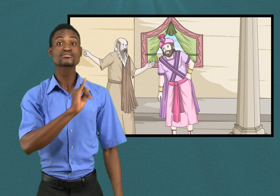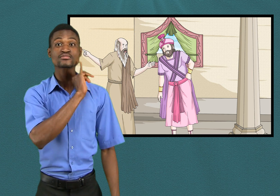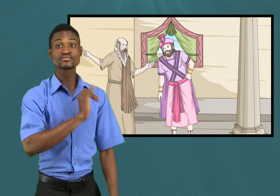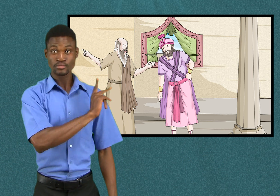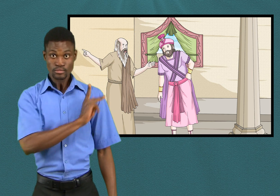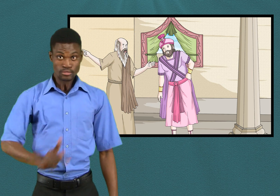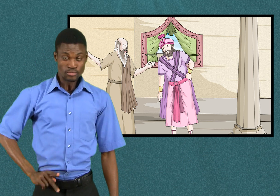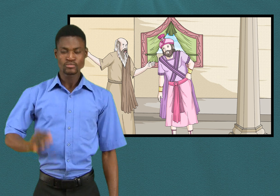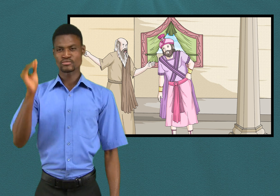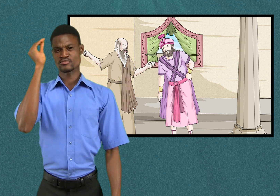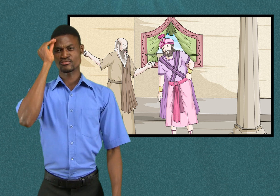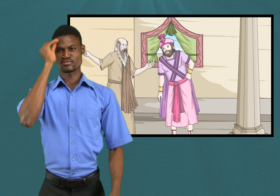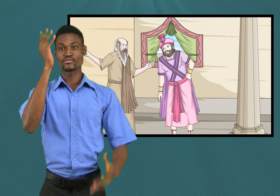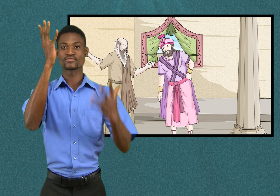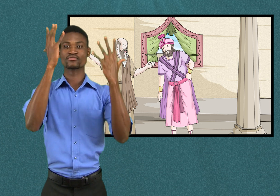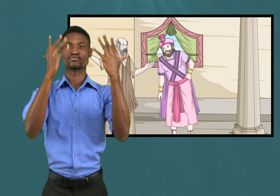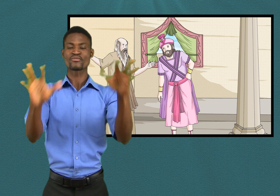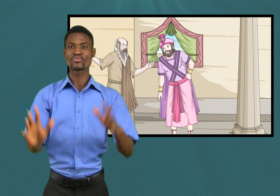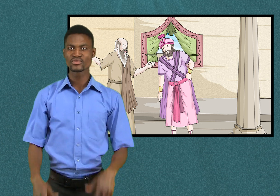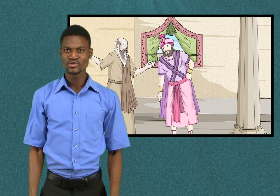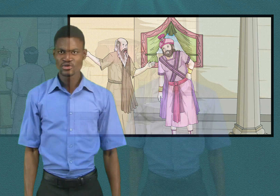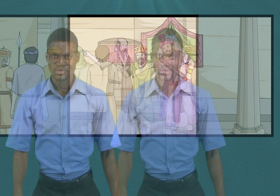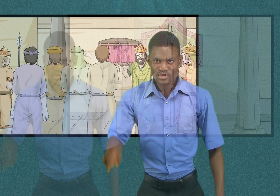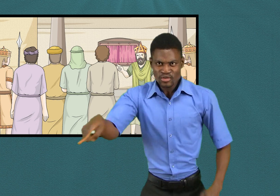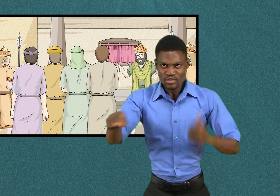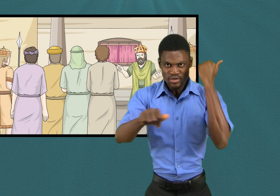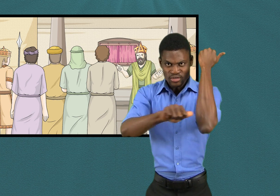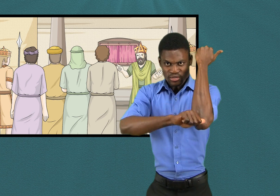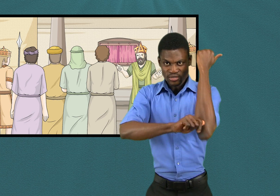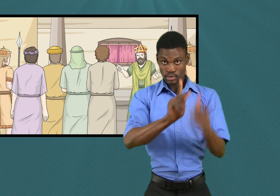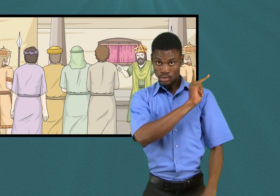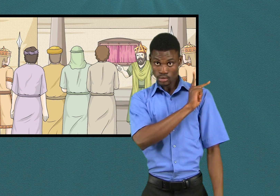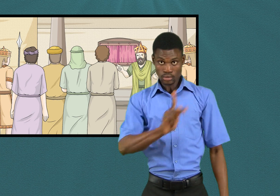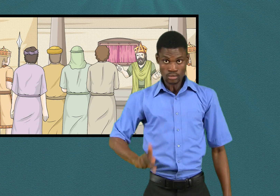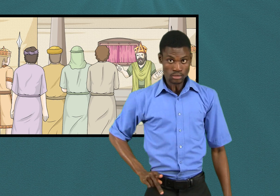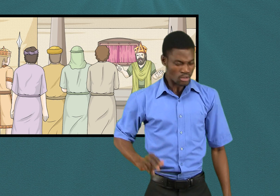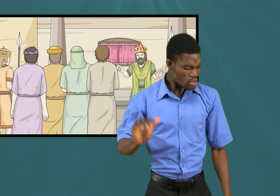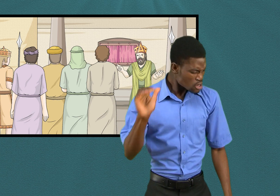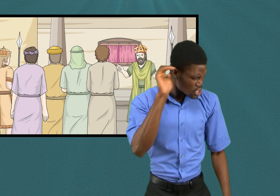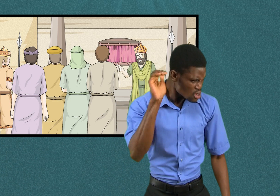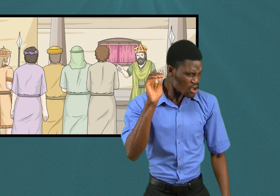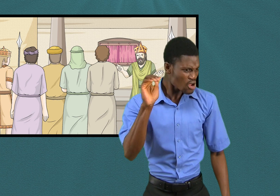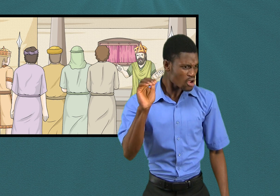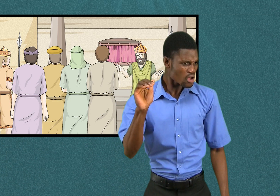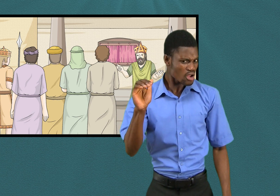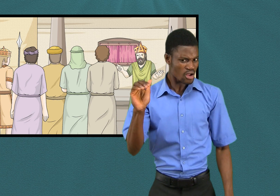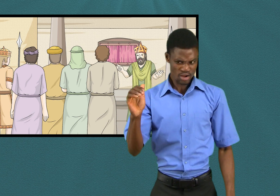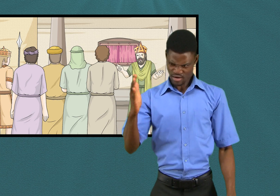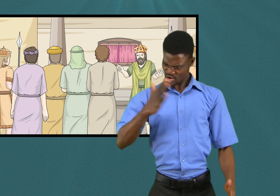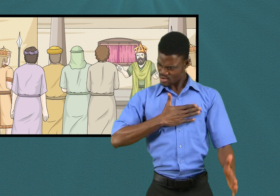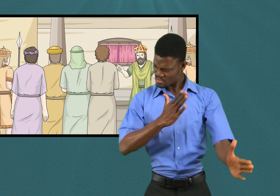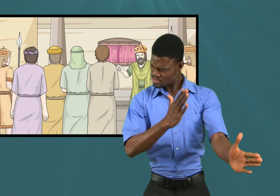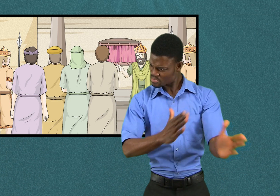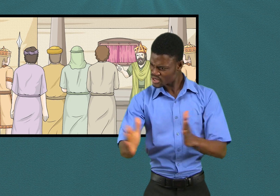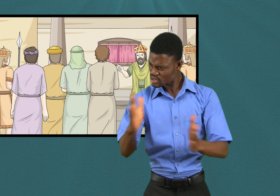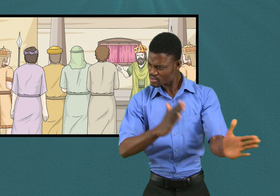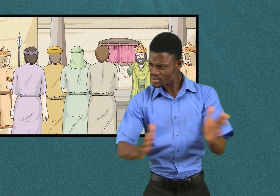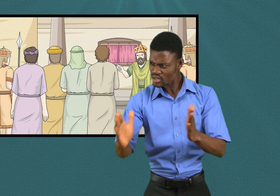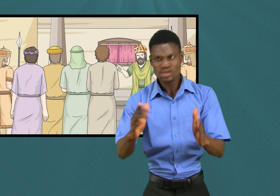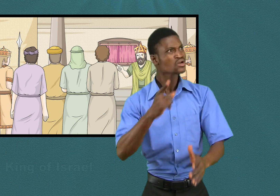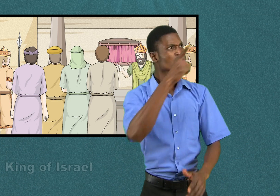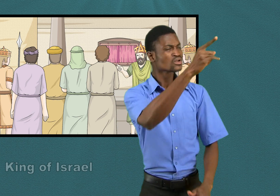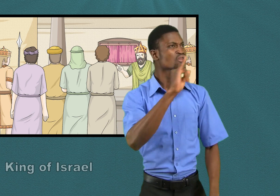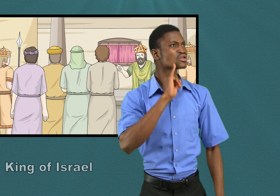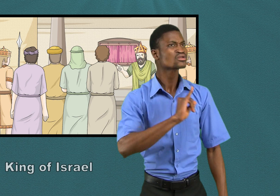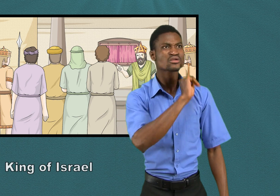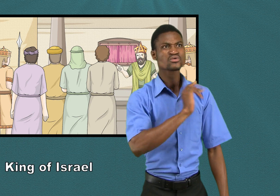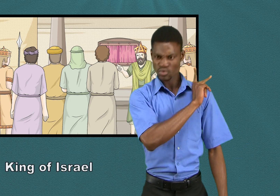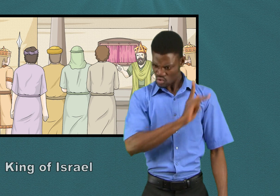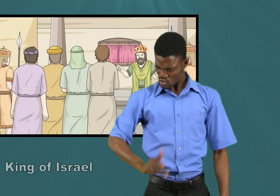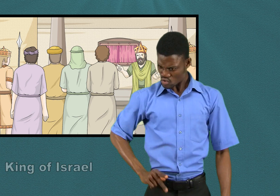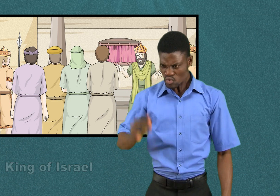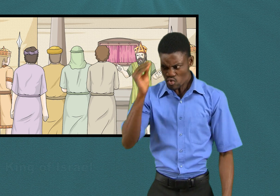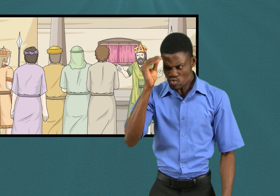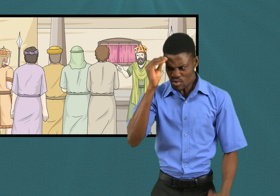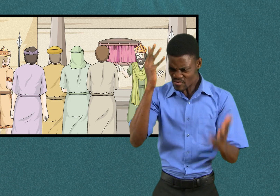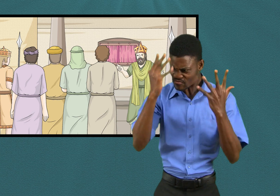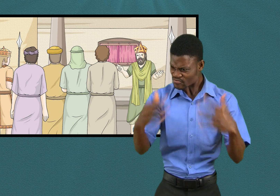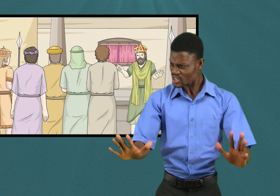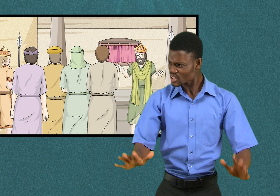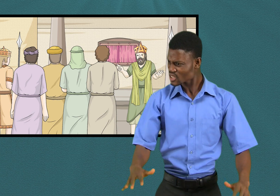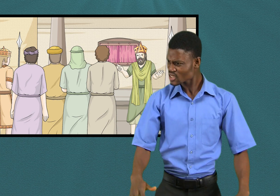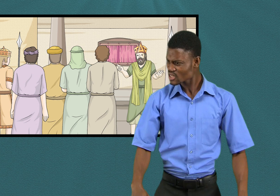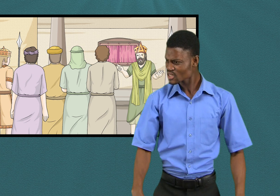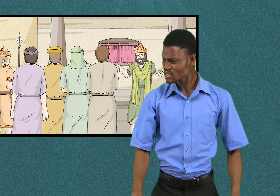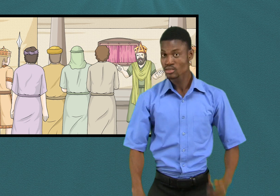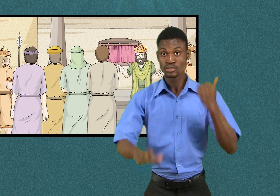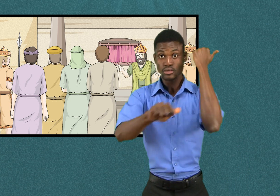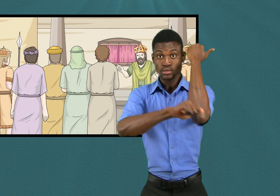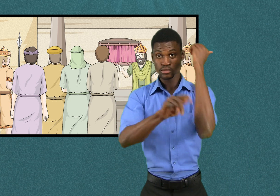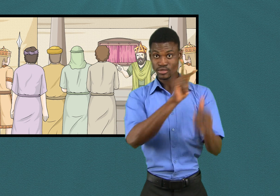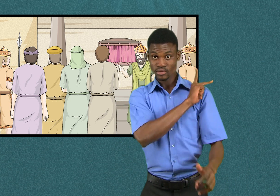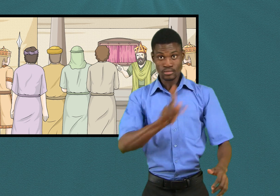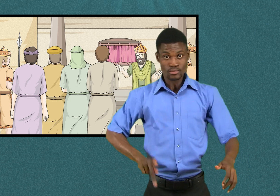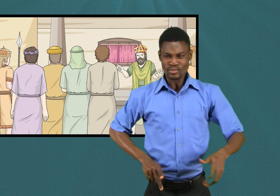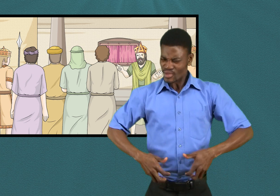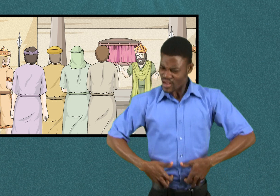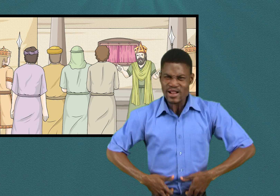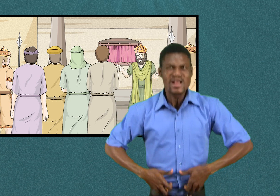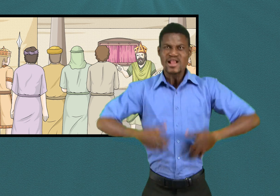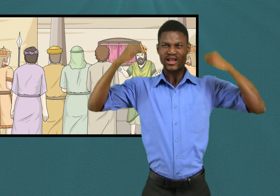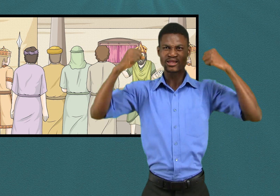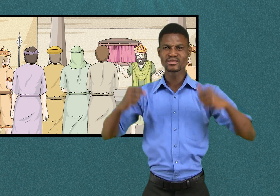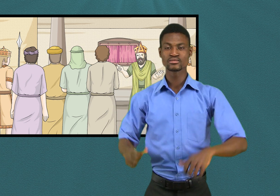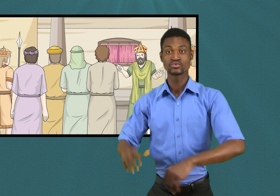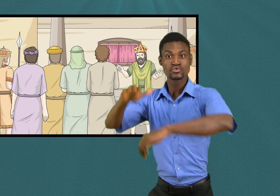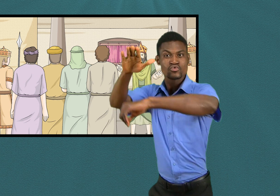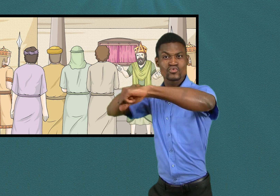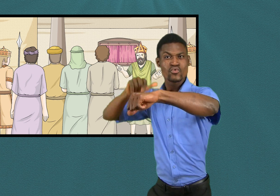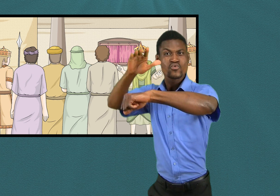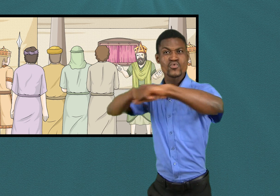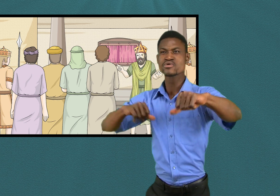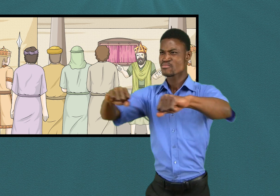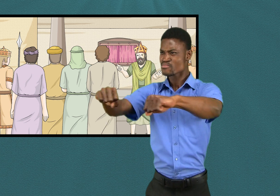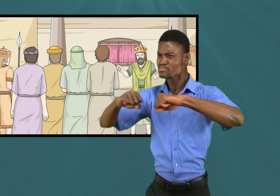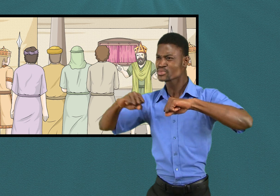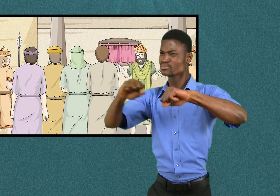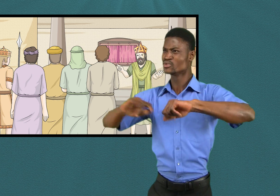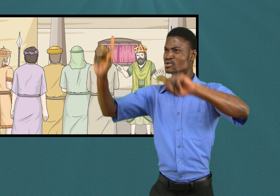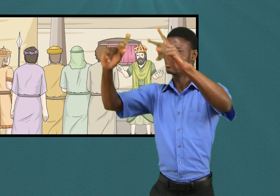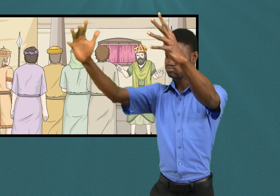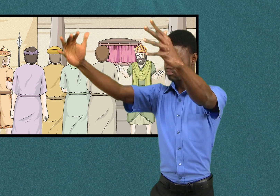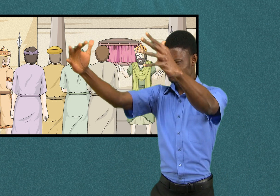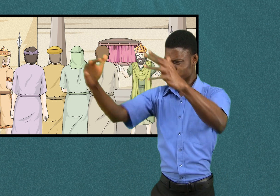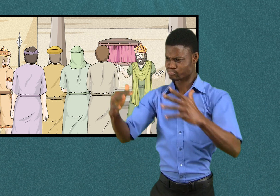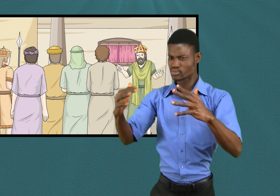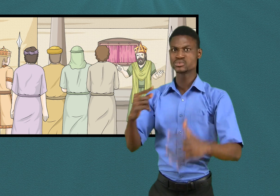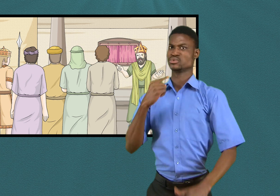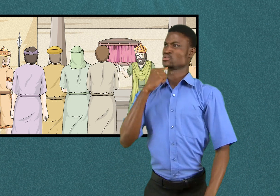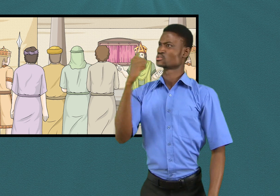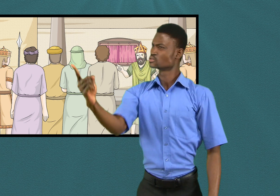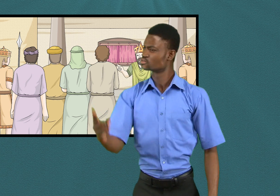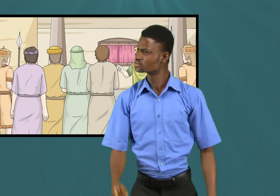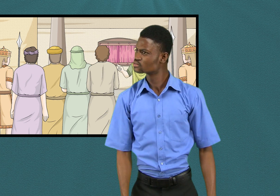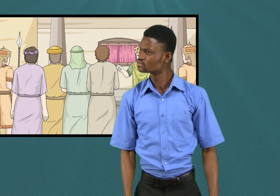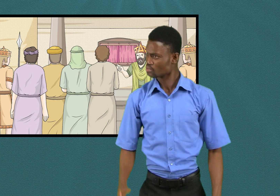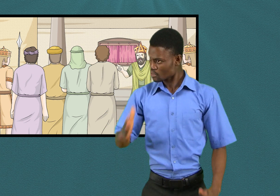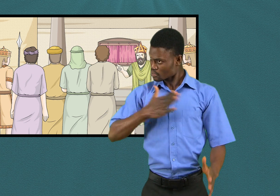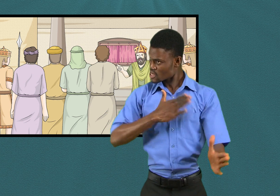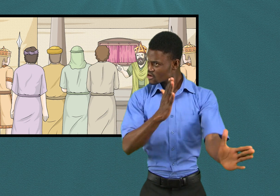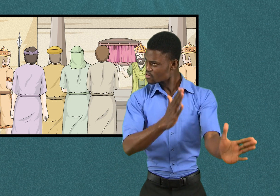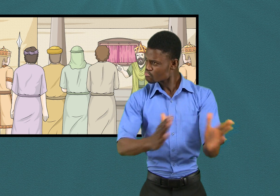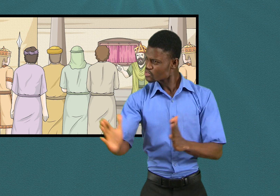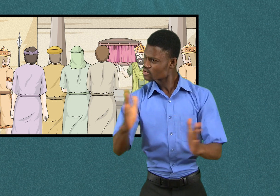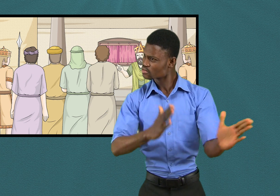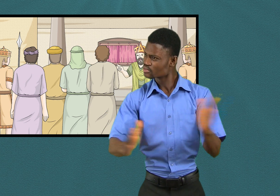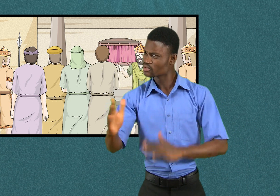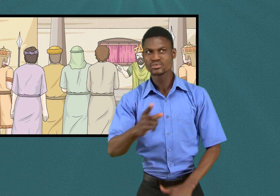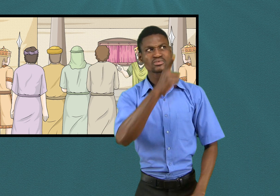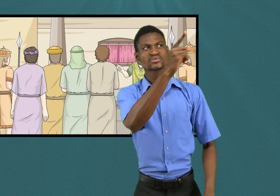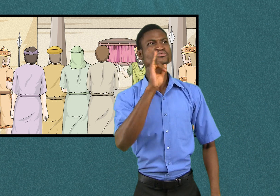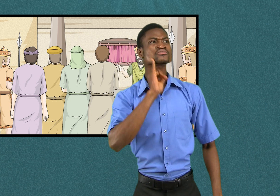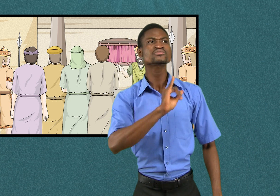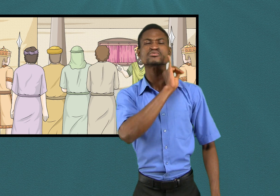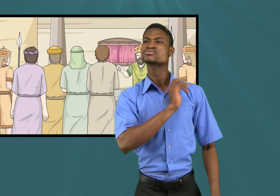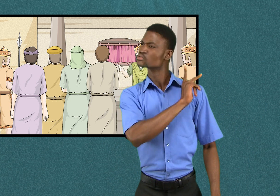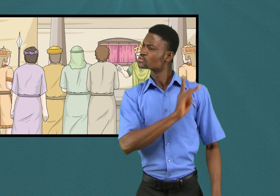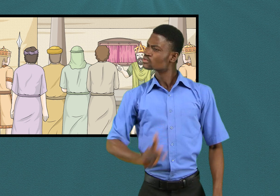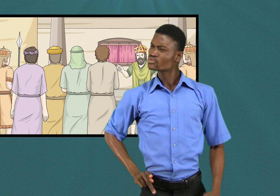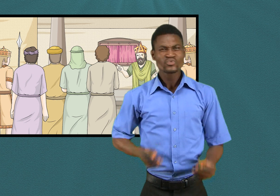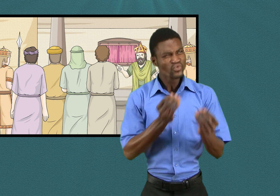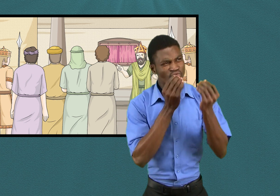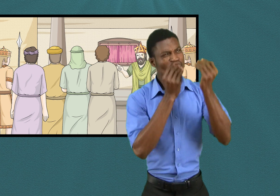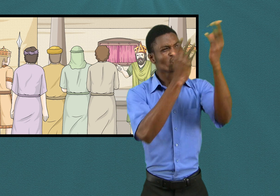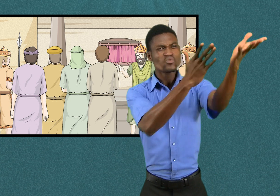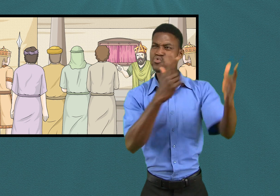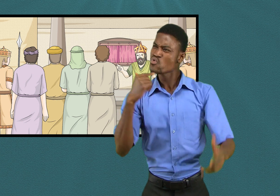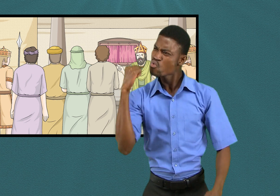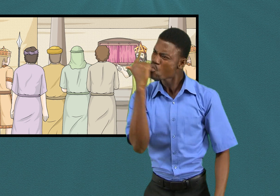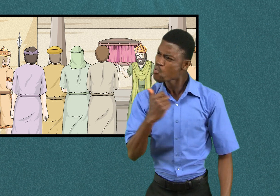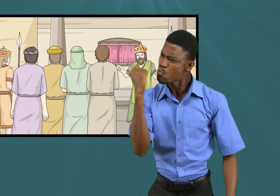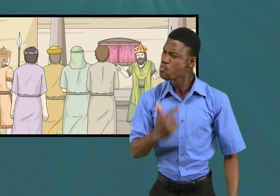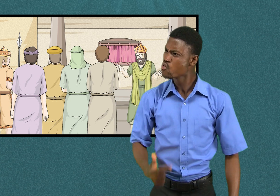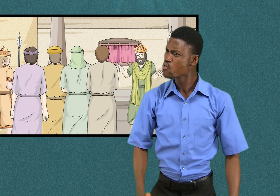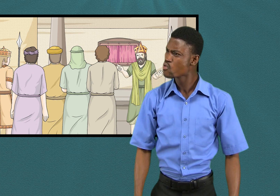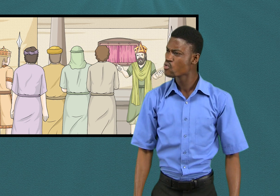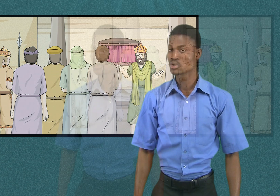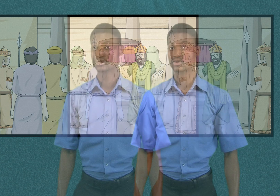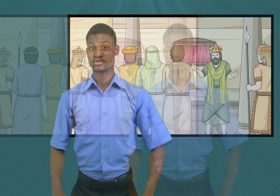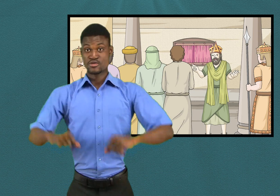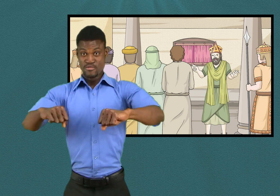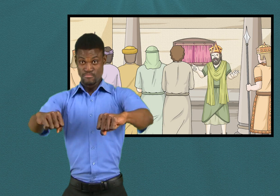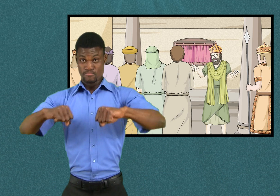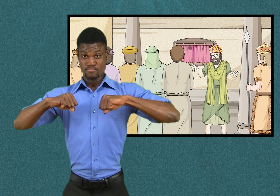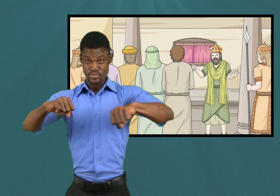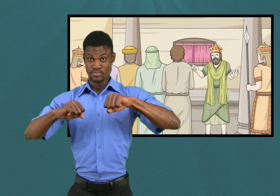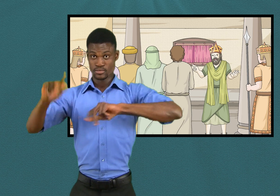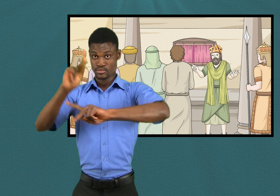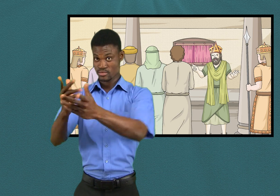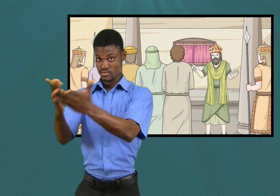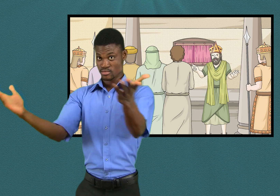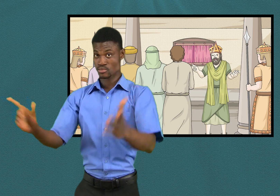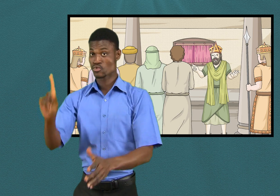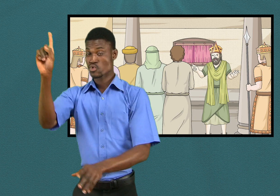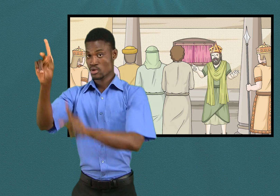For this reason the king of Aram became enraged and called his servants to demand of them, “Tell me, which one of us is on the side of the king of Israel?”